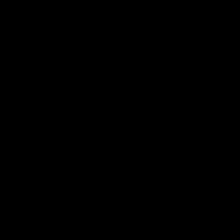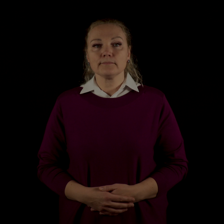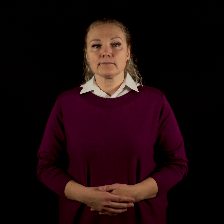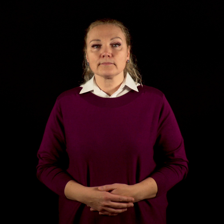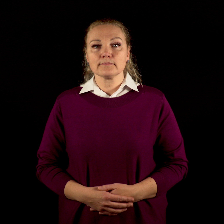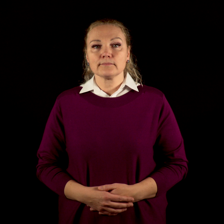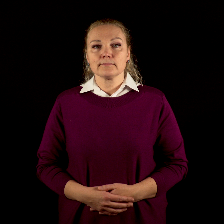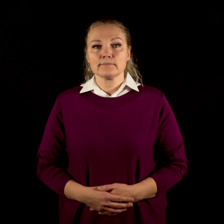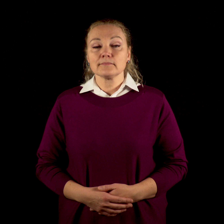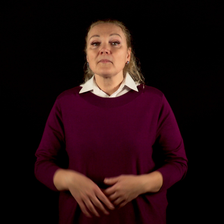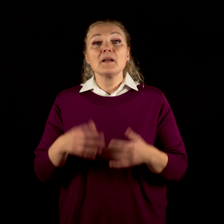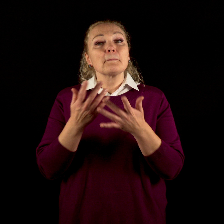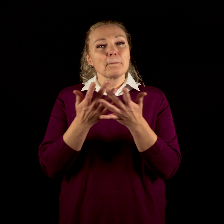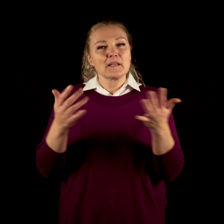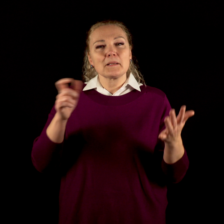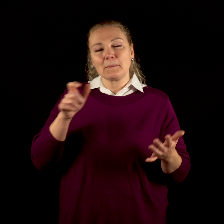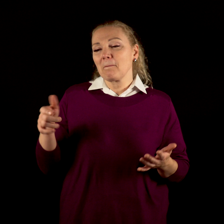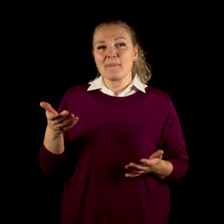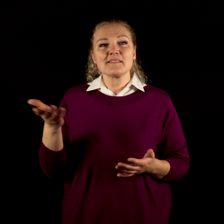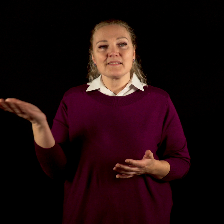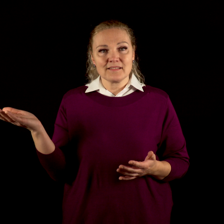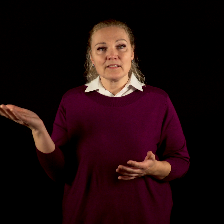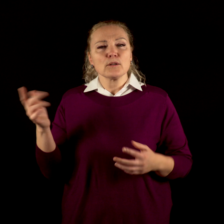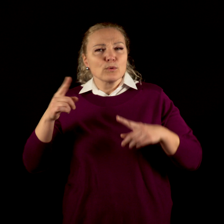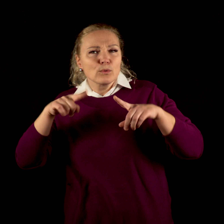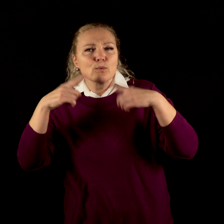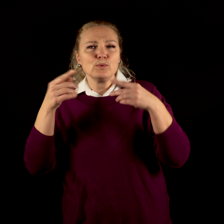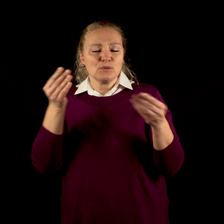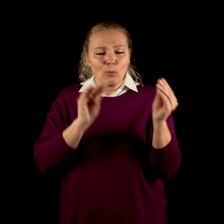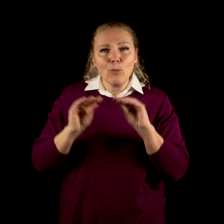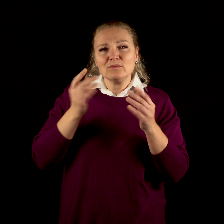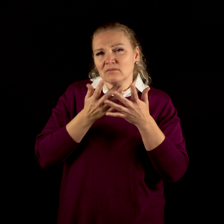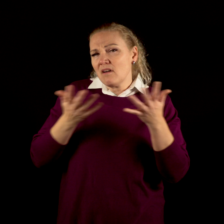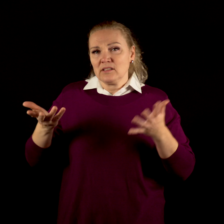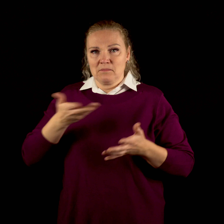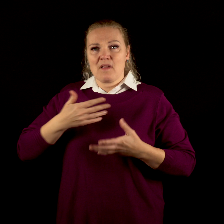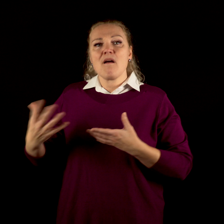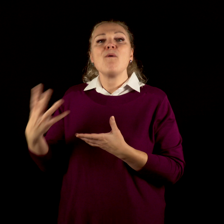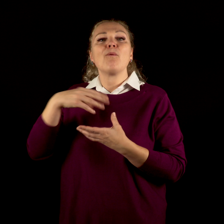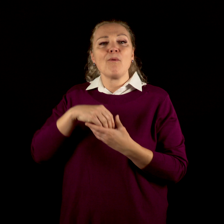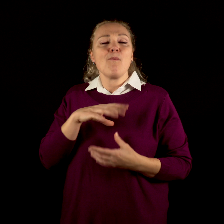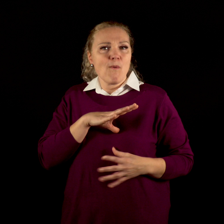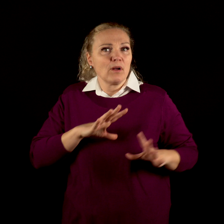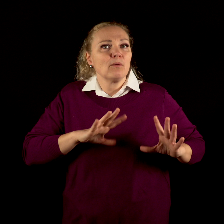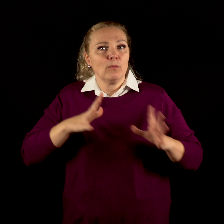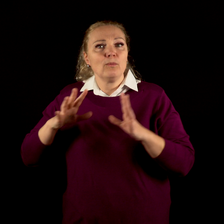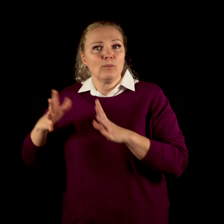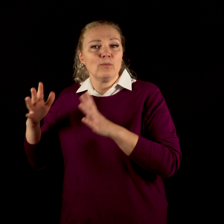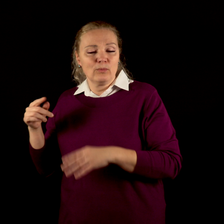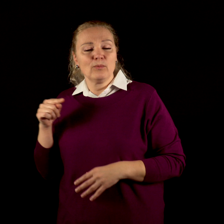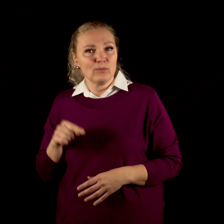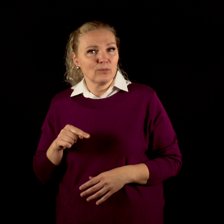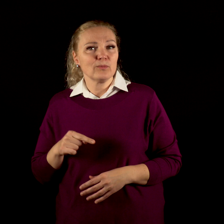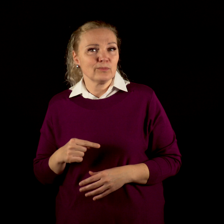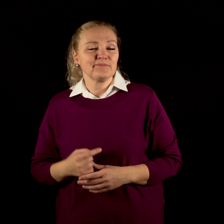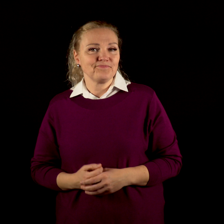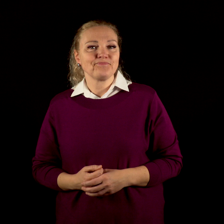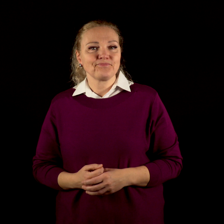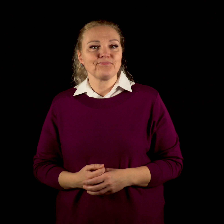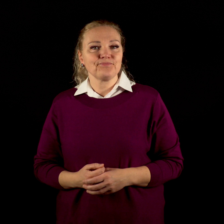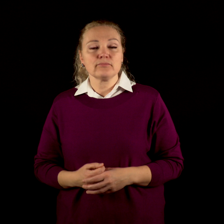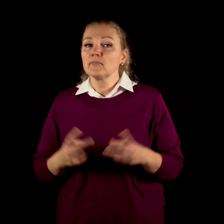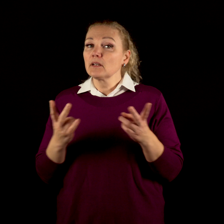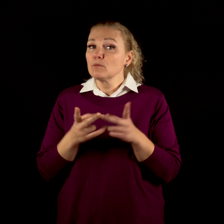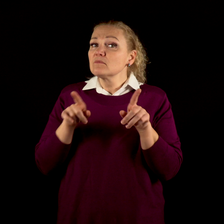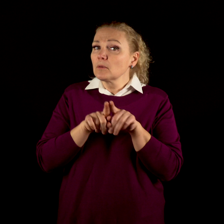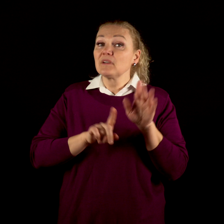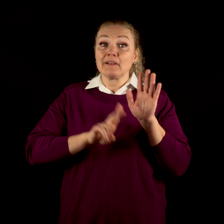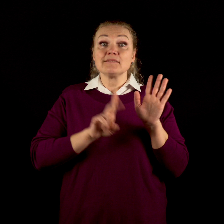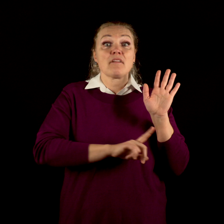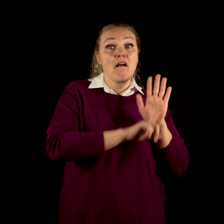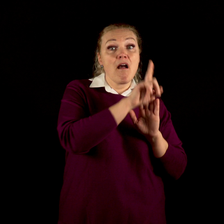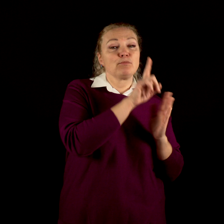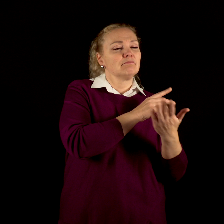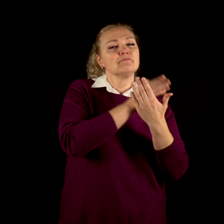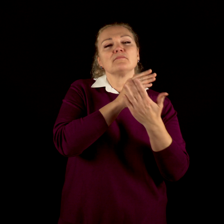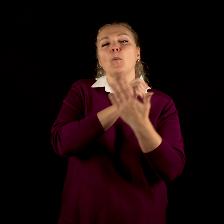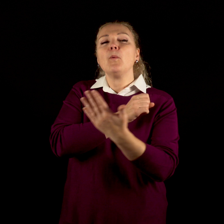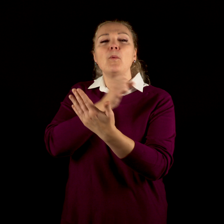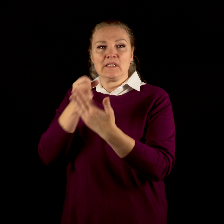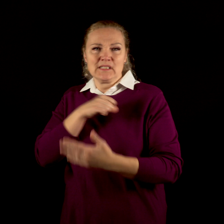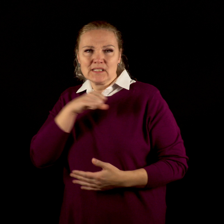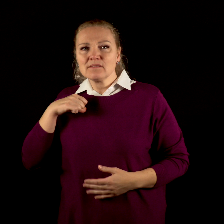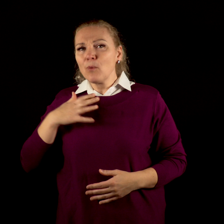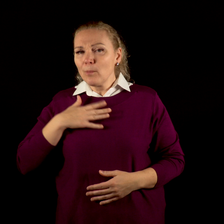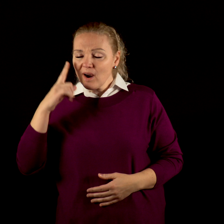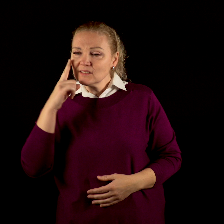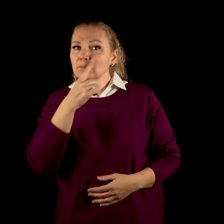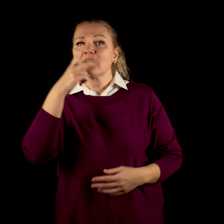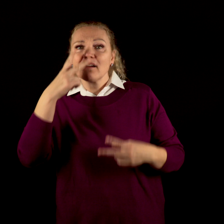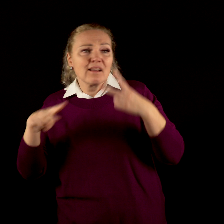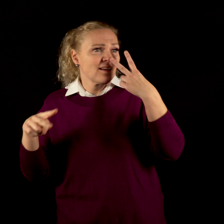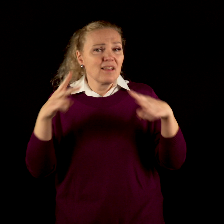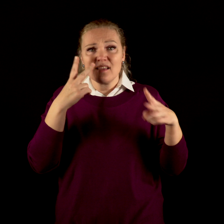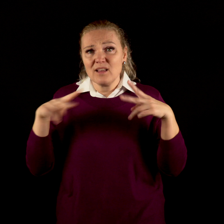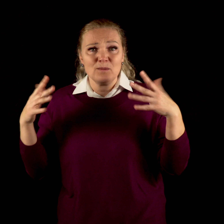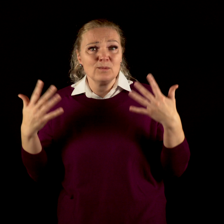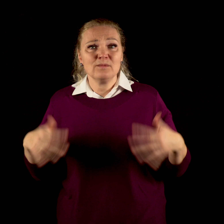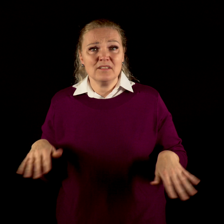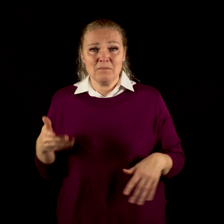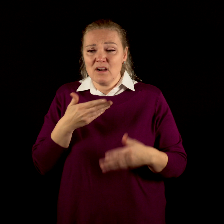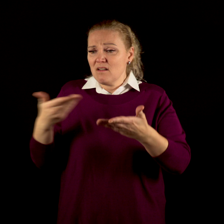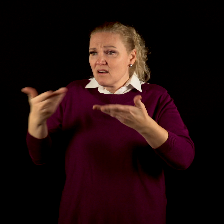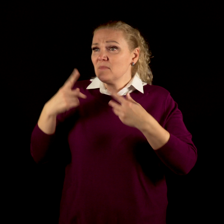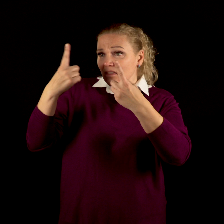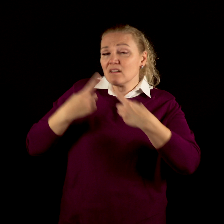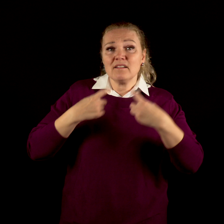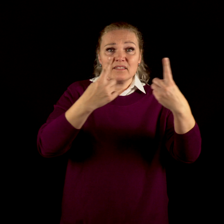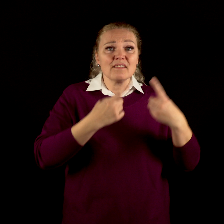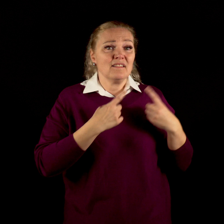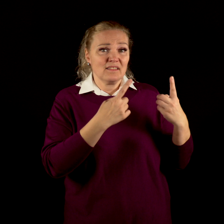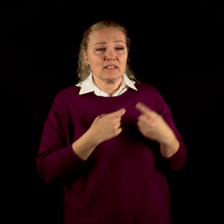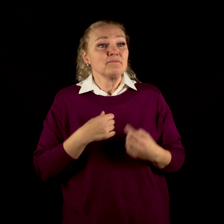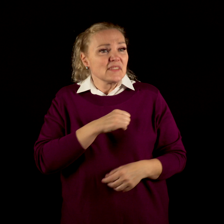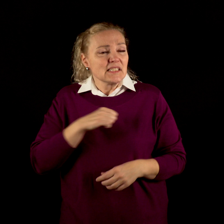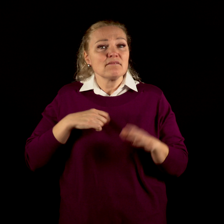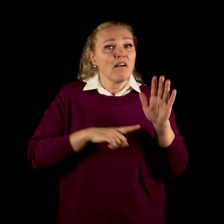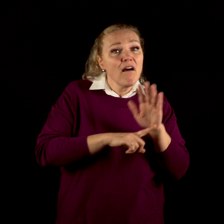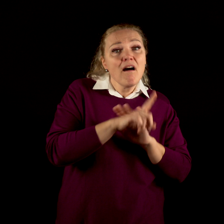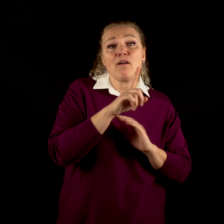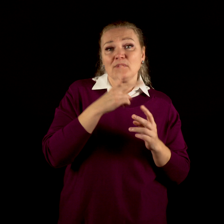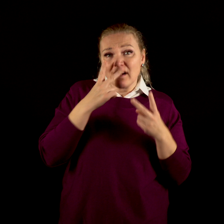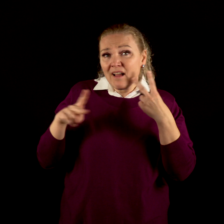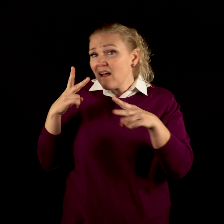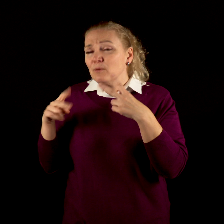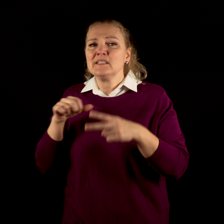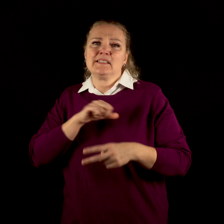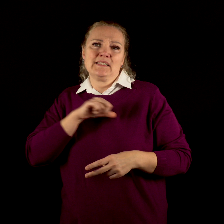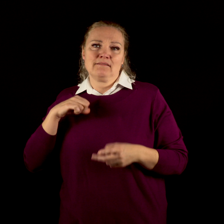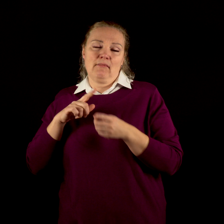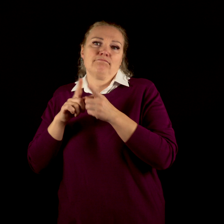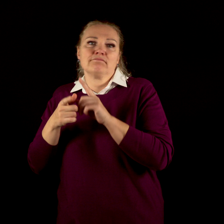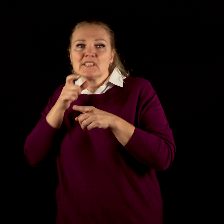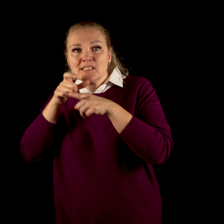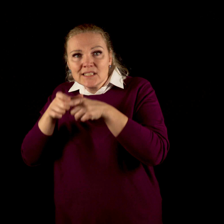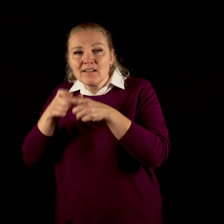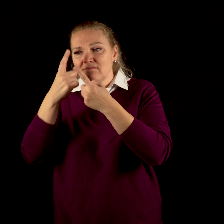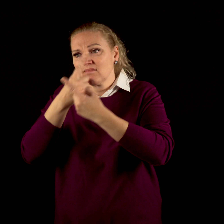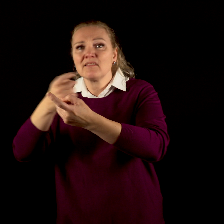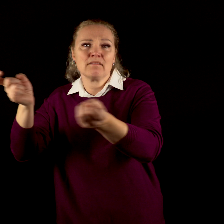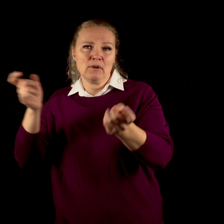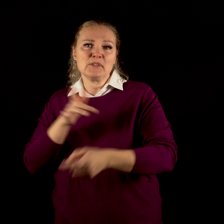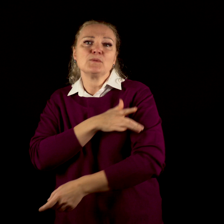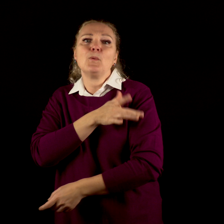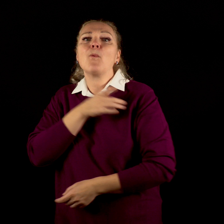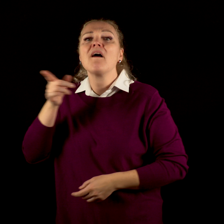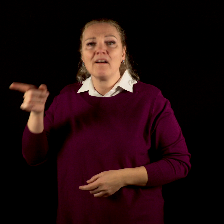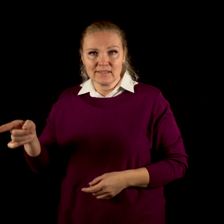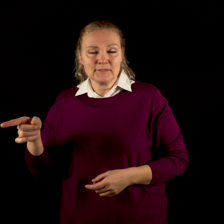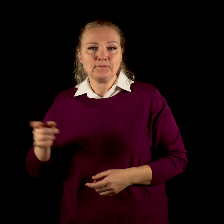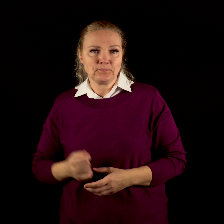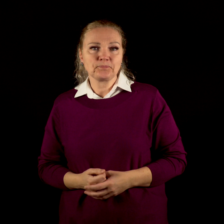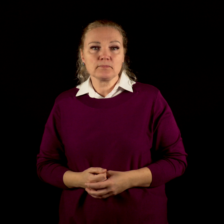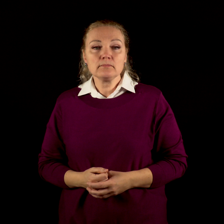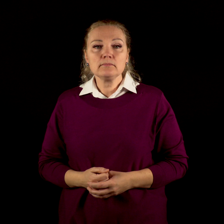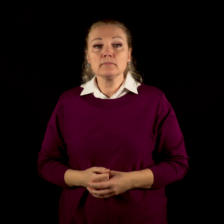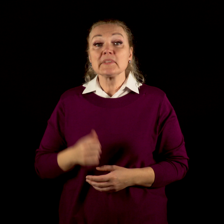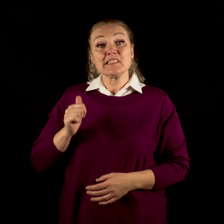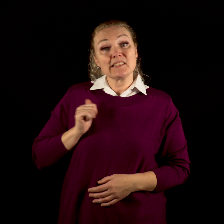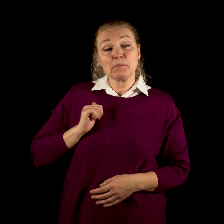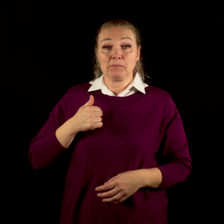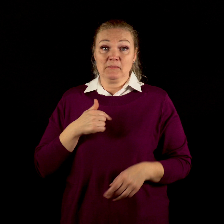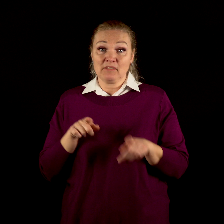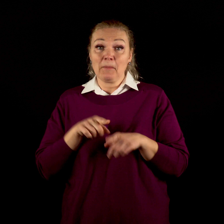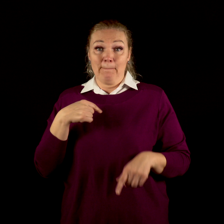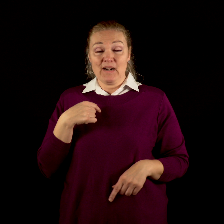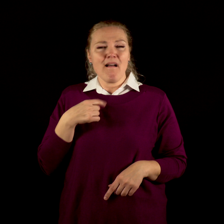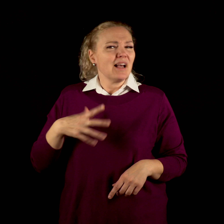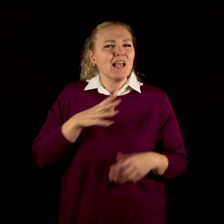Many have undertaken to compose an account of the things that have been fulfilled among us, just as they were handed down to us by the initial eyewitnesses and servants of the word.